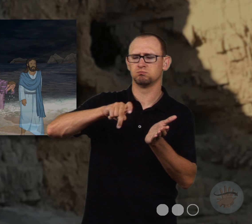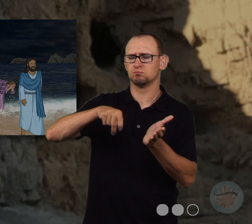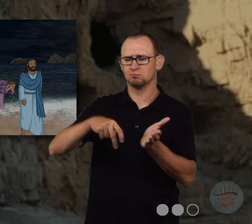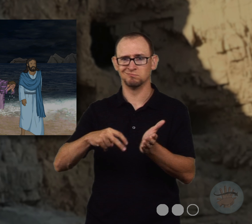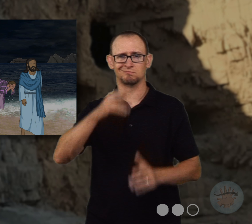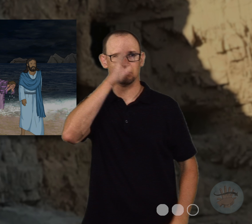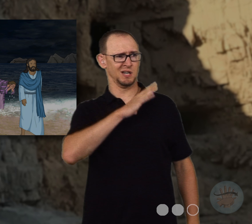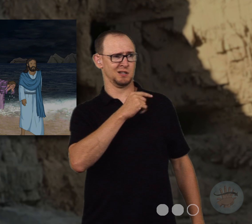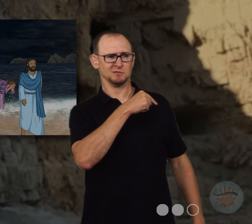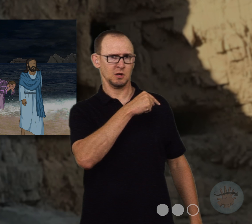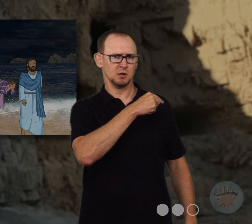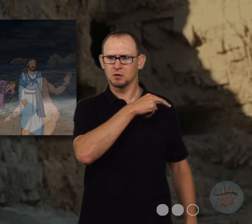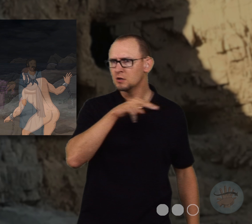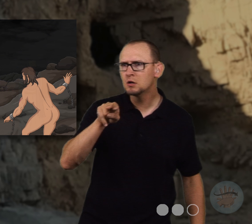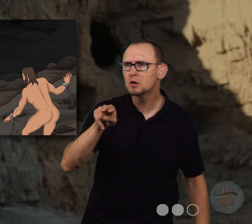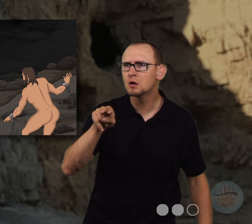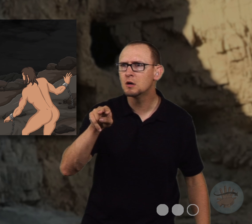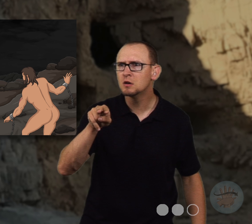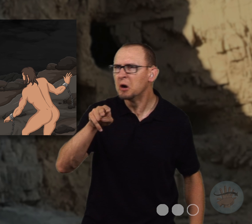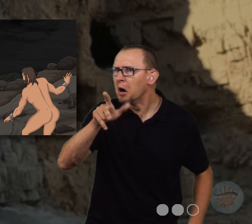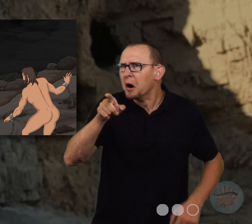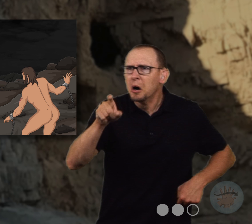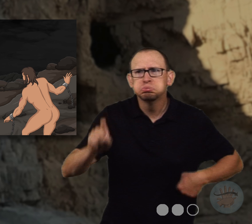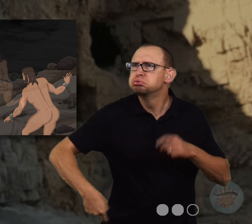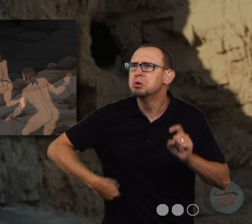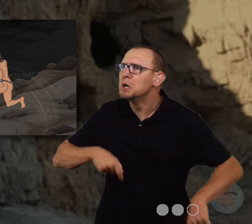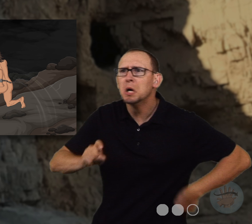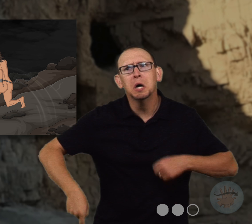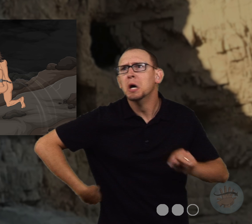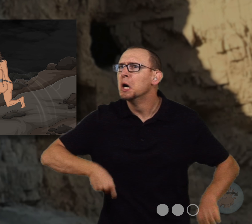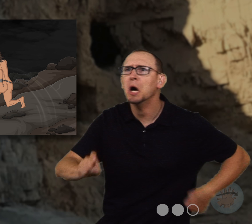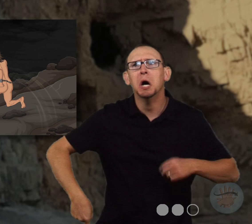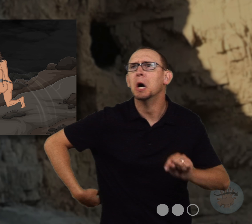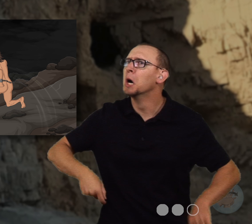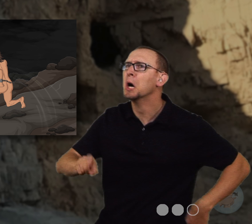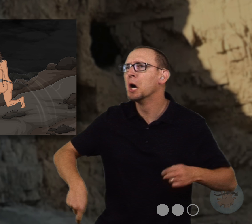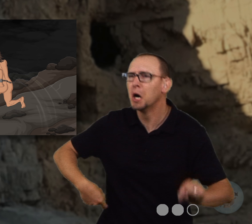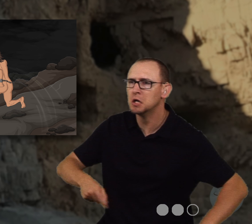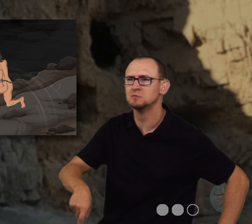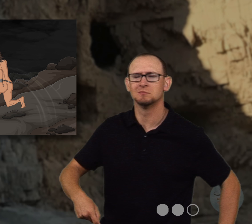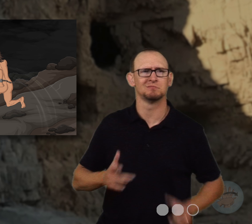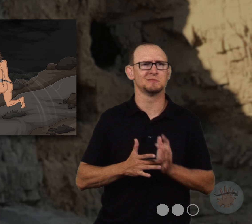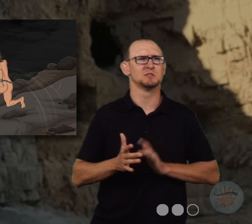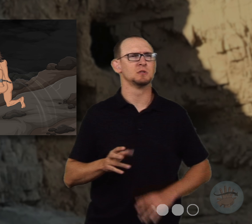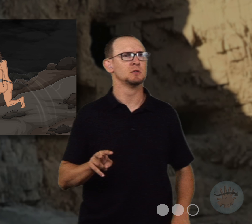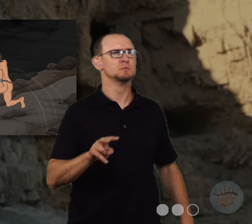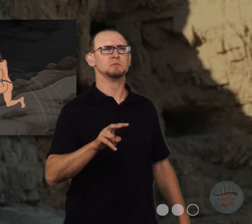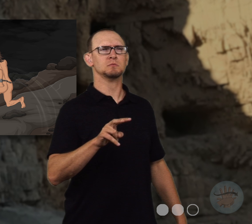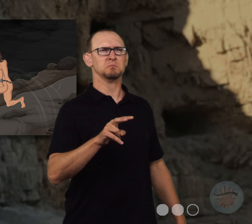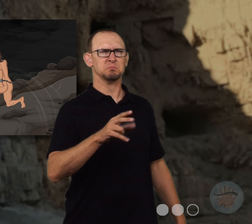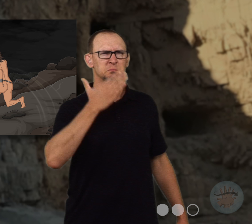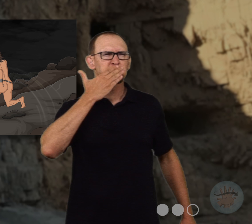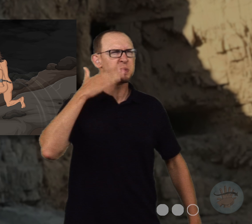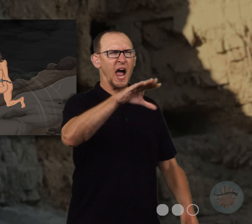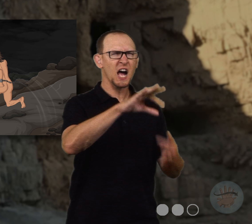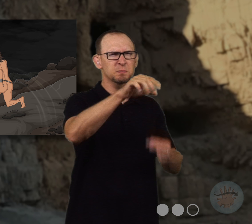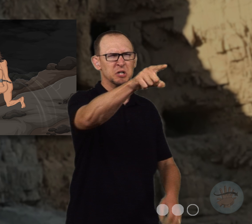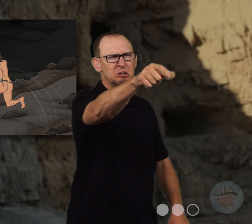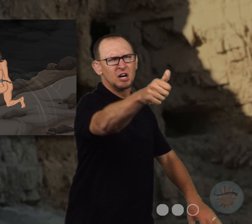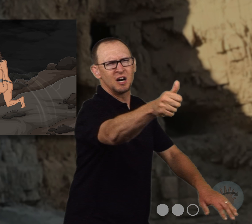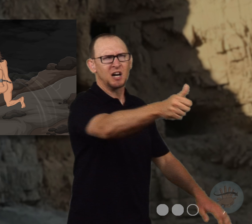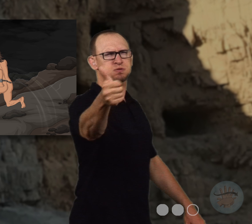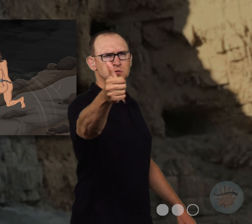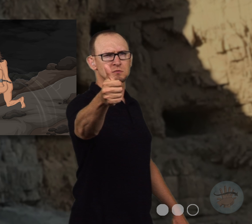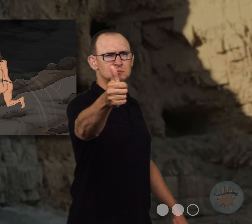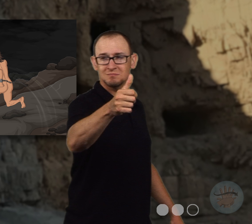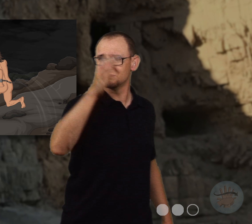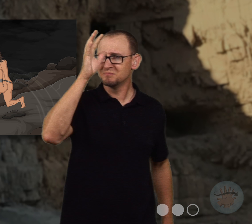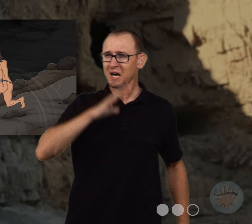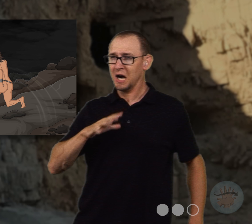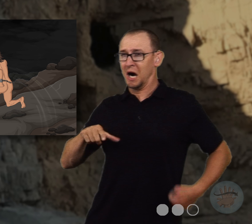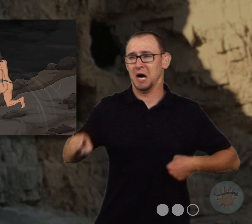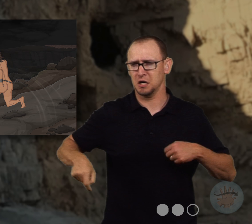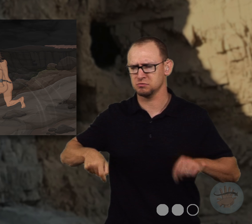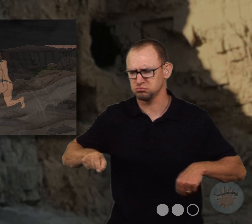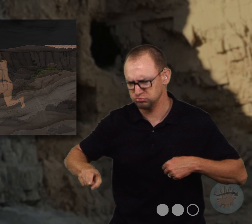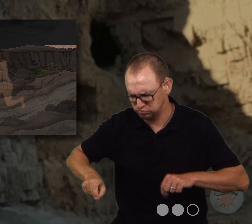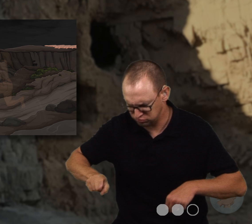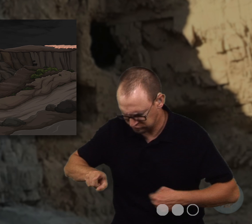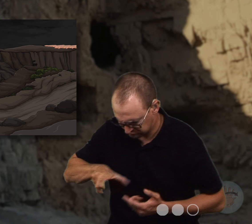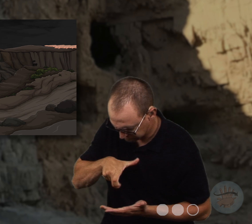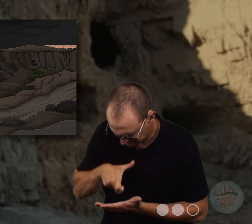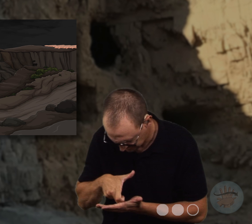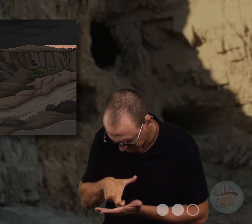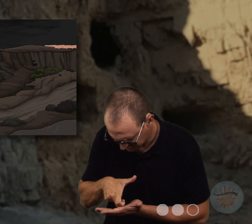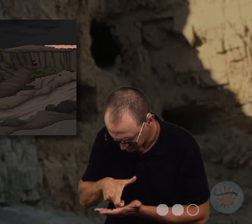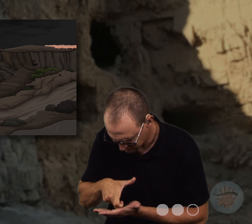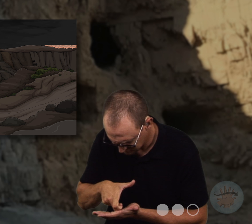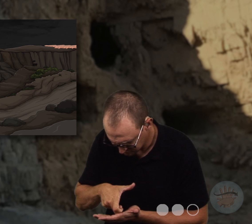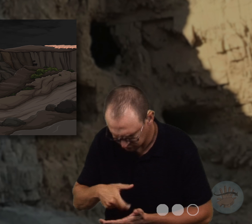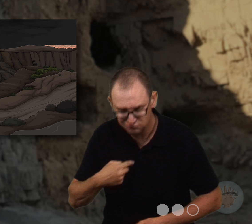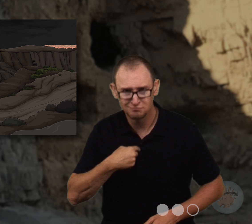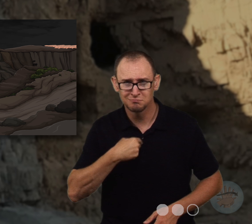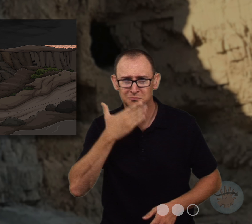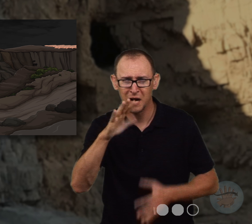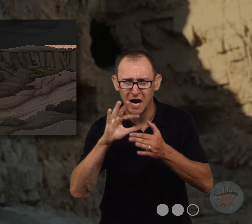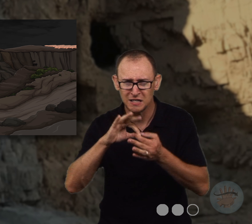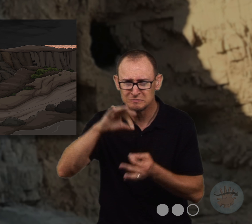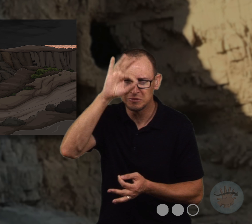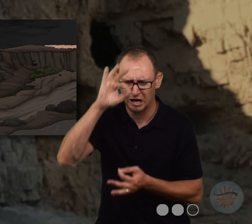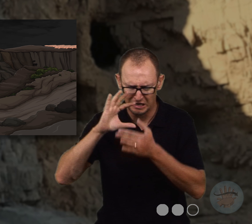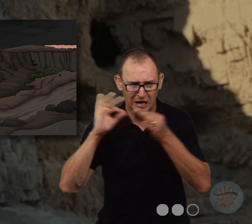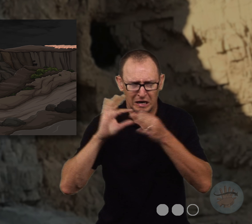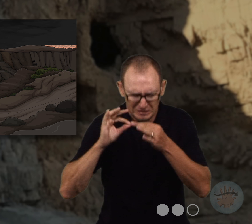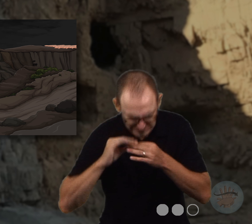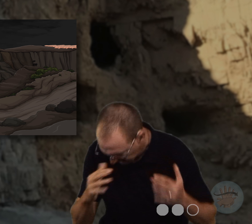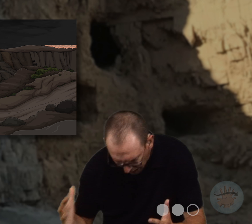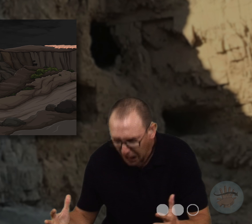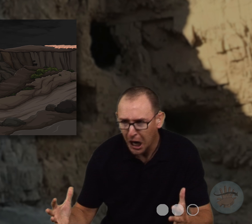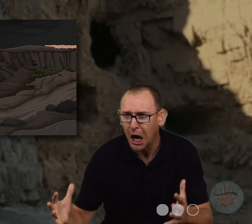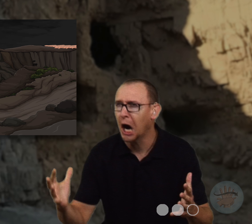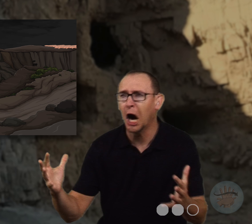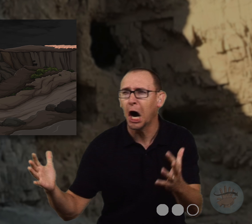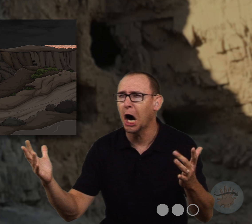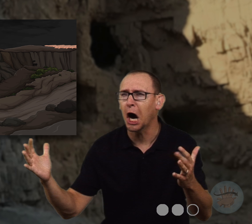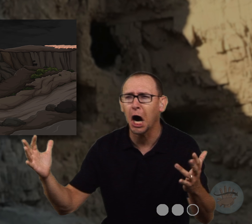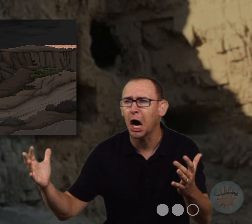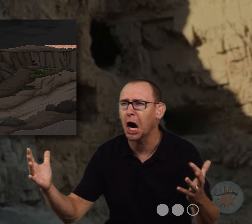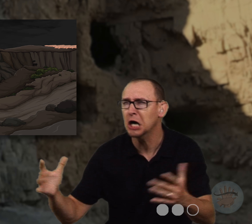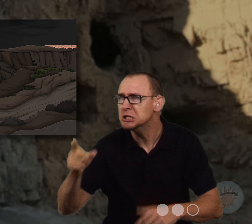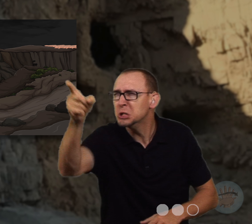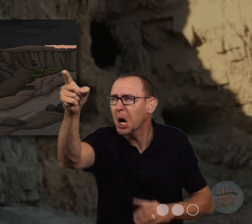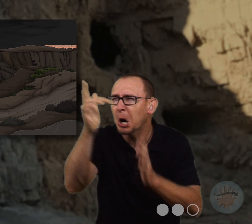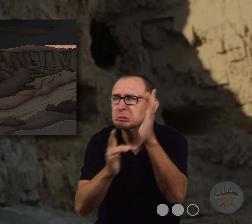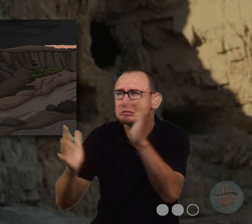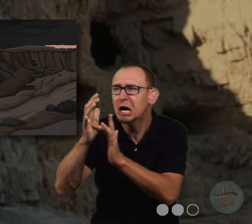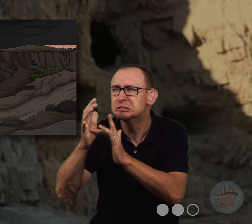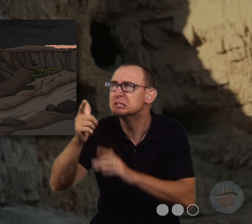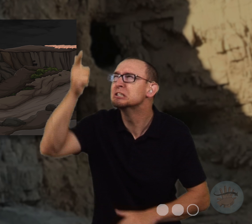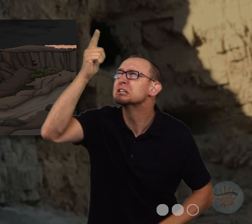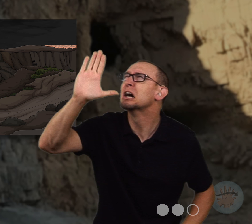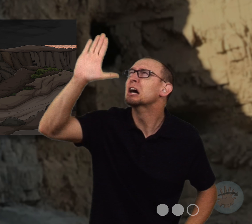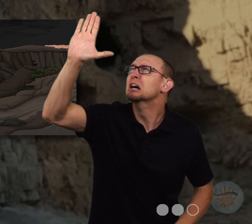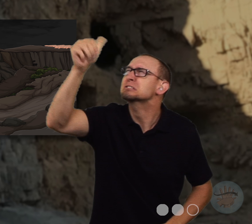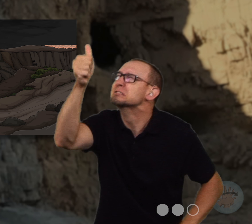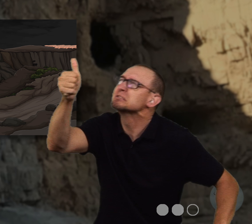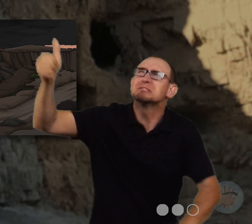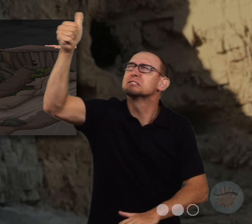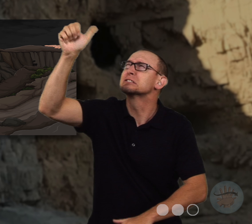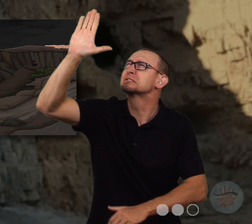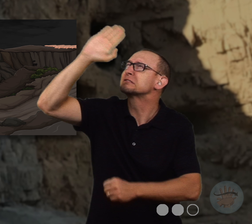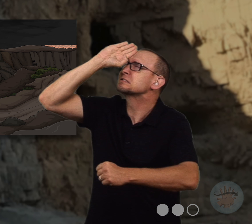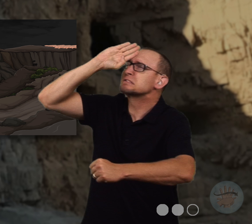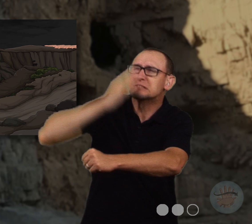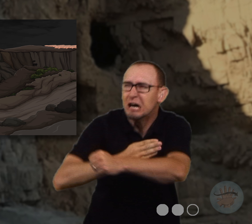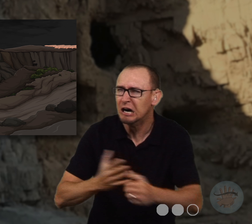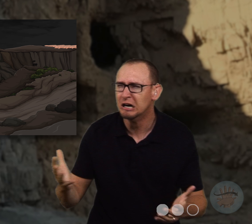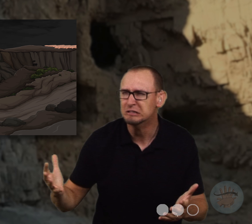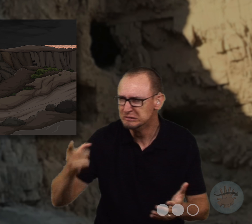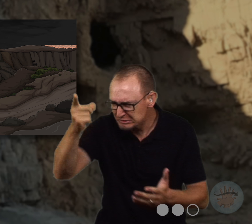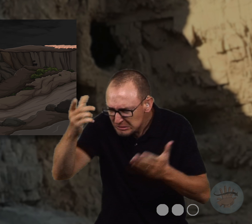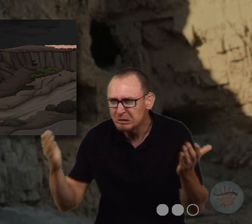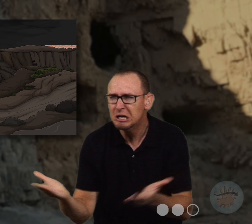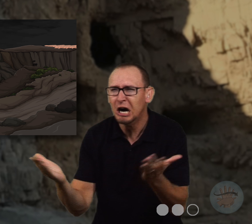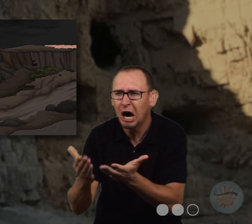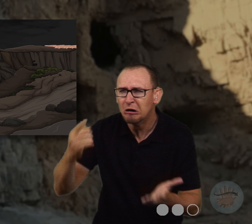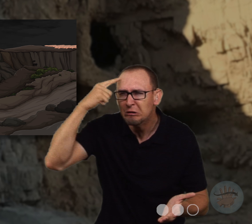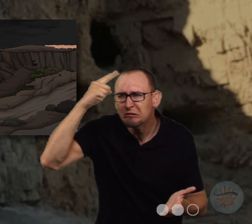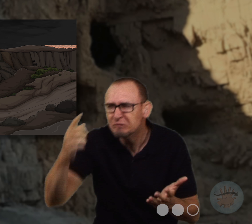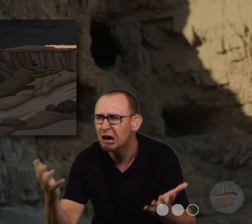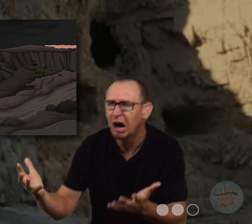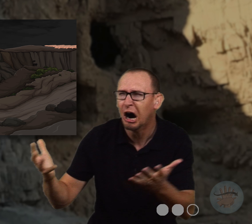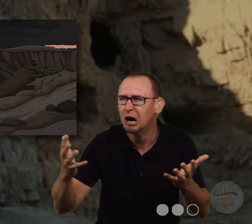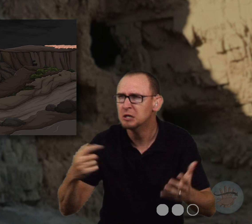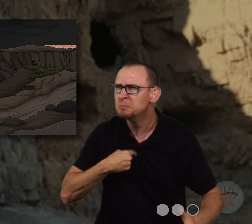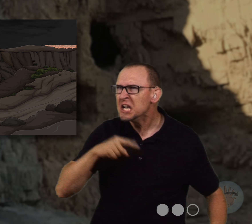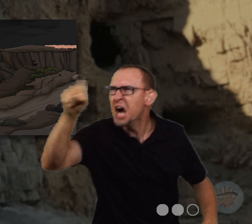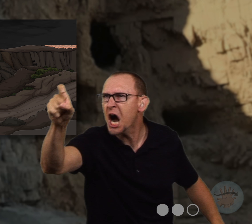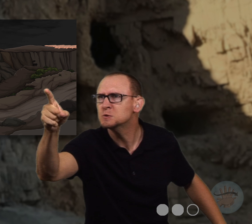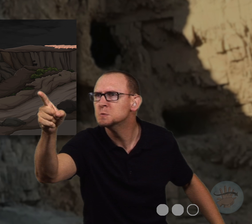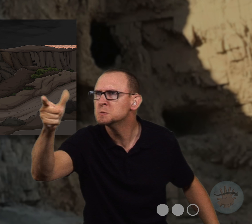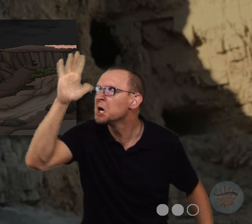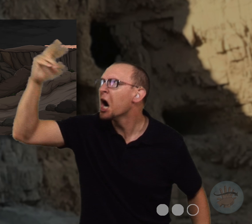When the man saw Jesus from a distance, he ran and fell on his knees before Him. And he shouted in a loud voice, “What do You want with me, Jesus, Son of the Most High God?